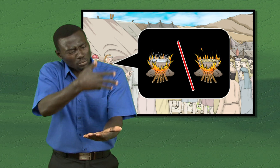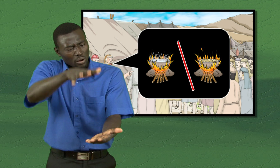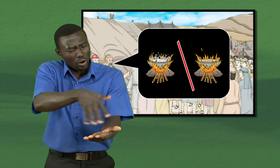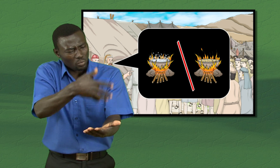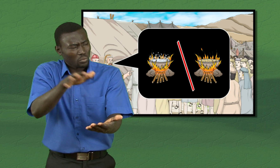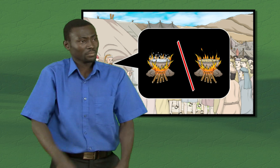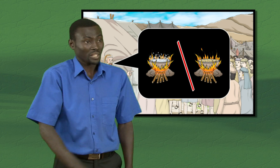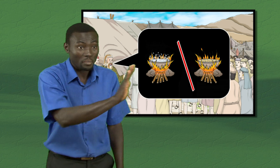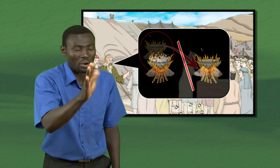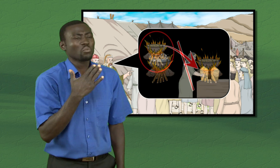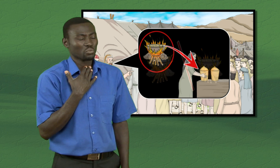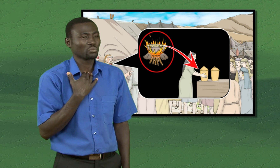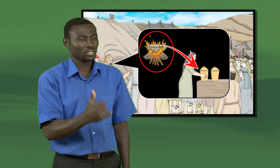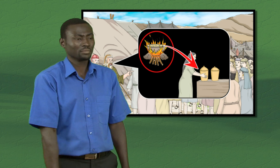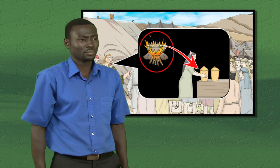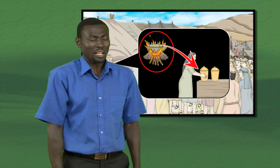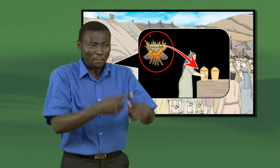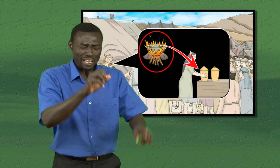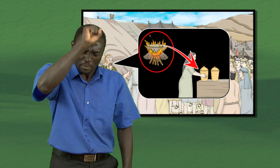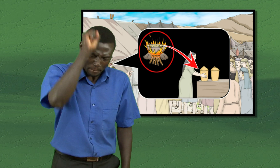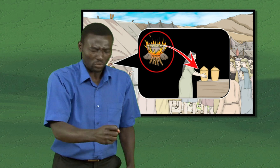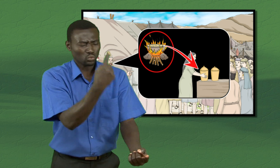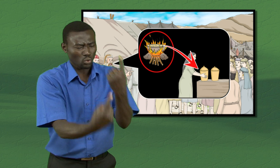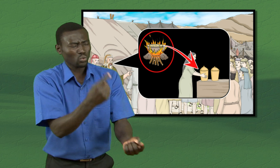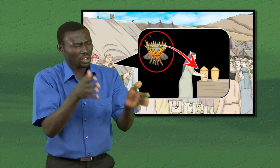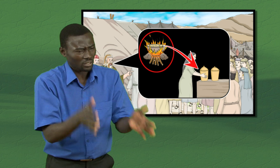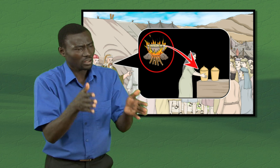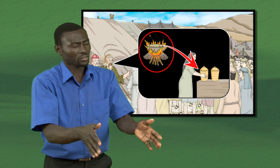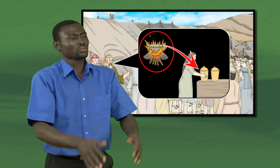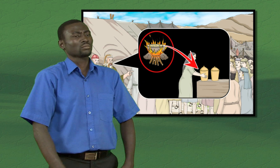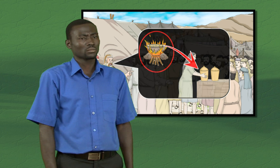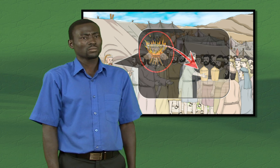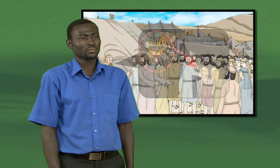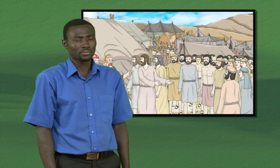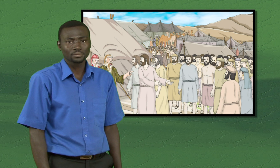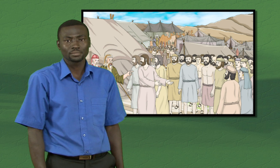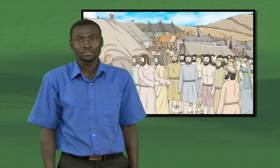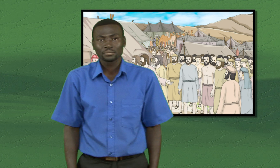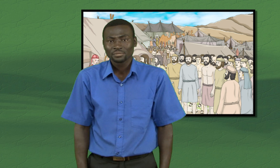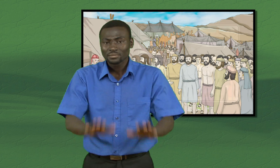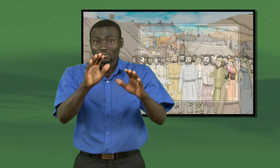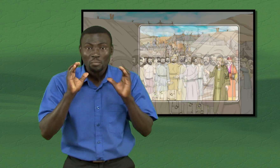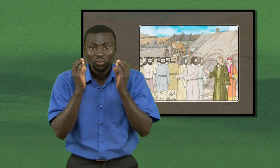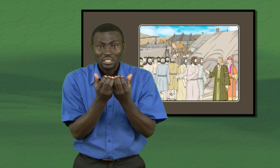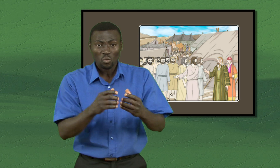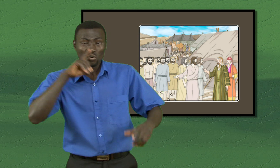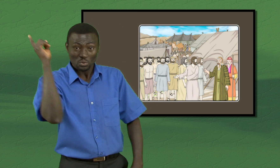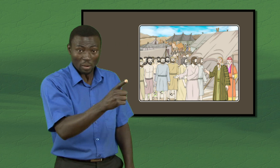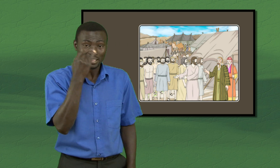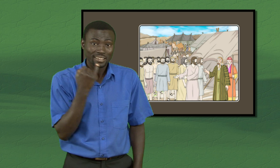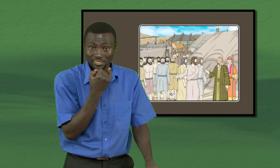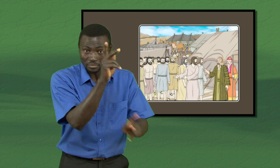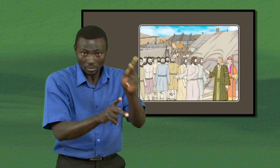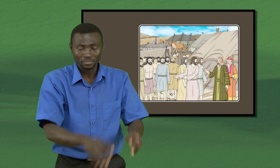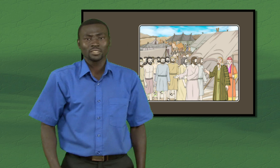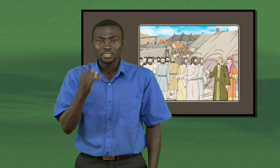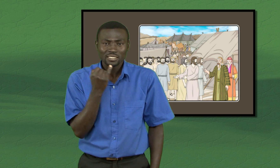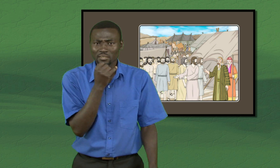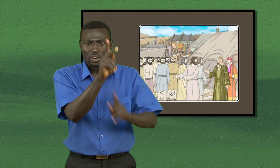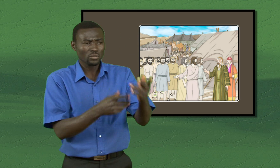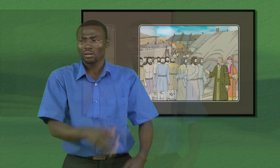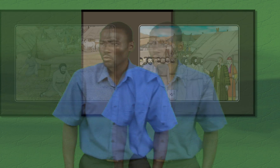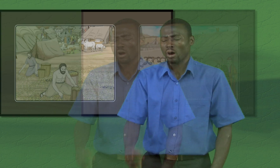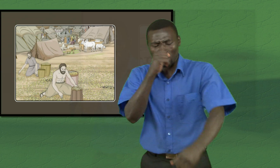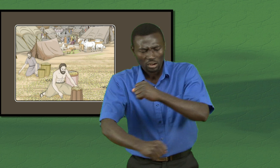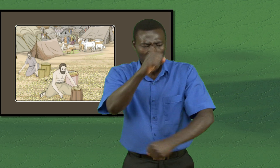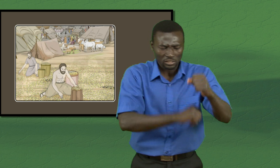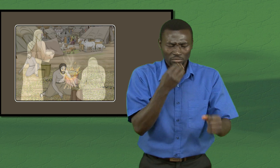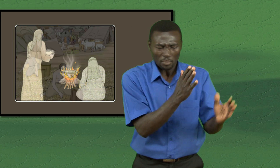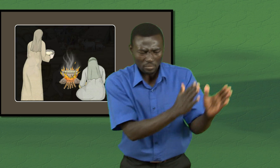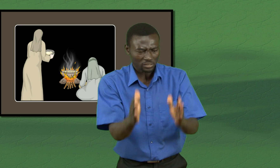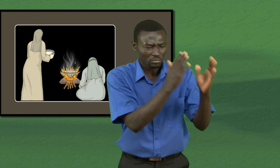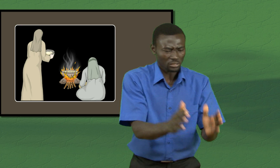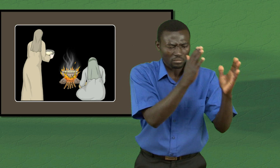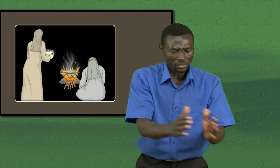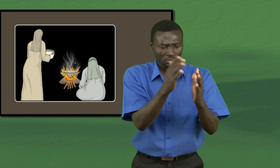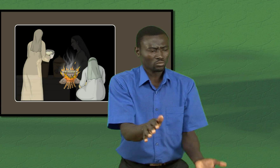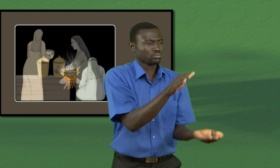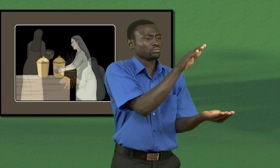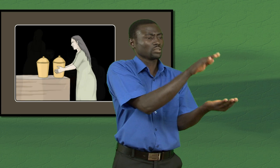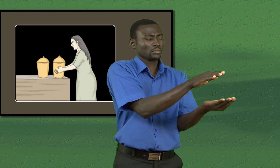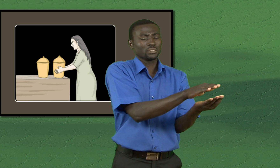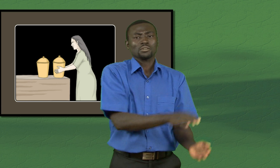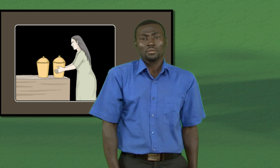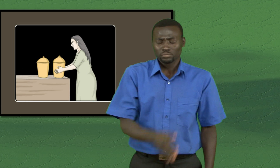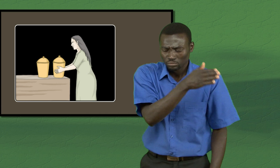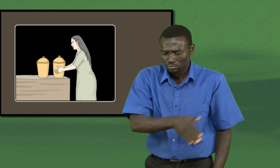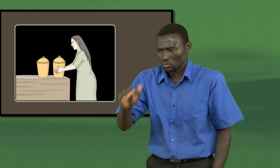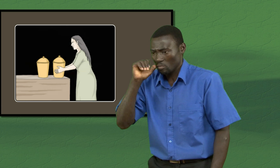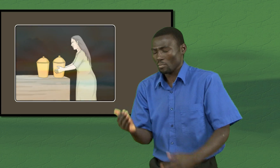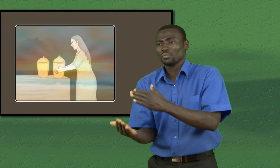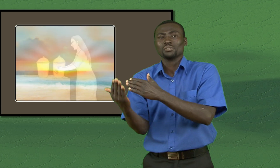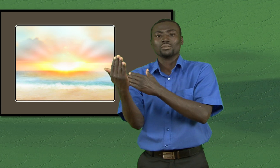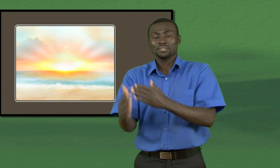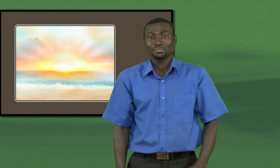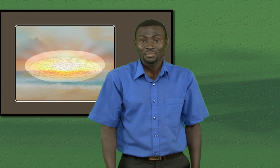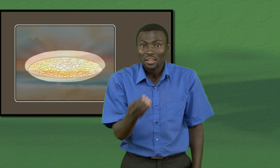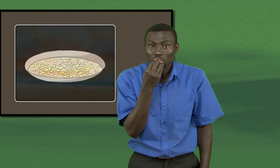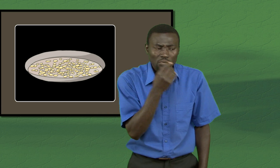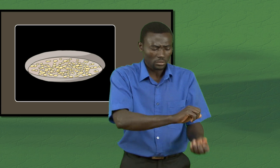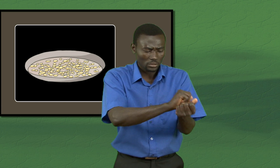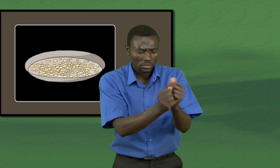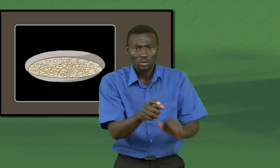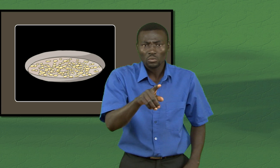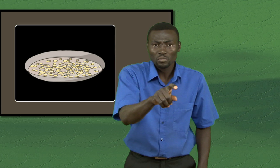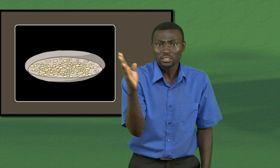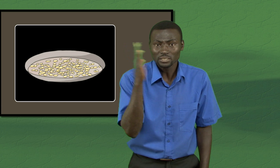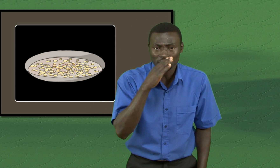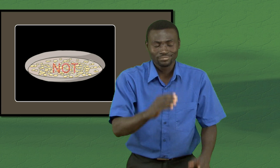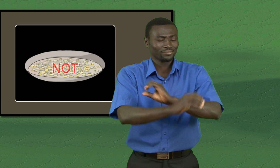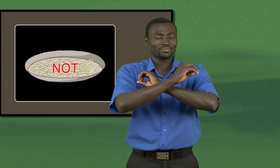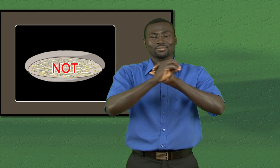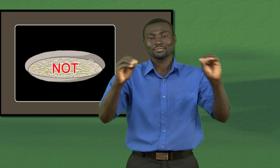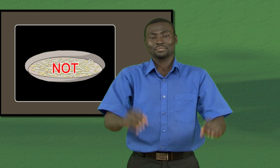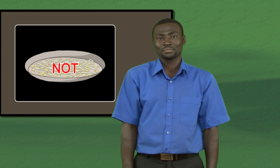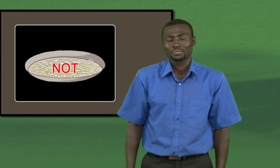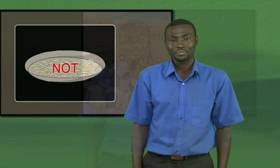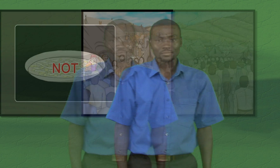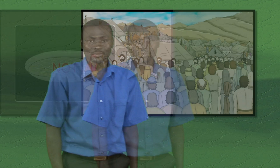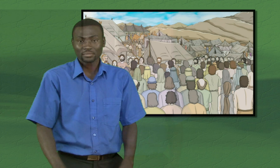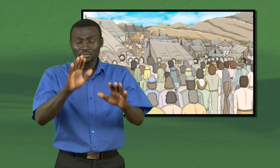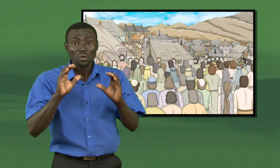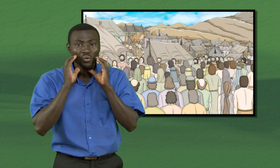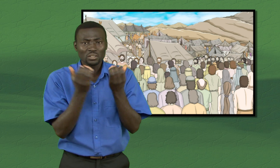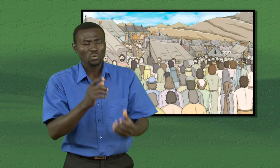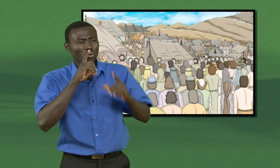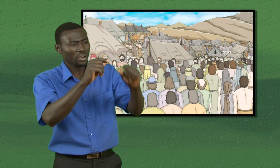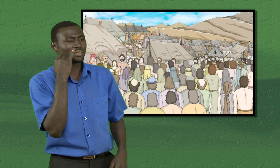Then set aside whatever remains and keep it until morning.’” So they set it aside until morning as Moses had commanded, and it did not smell or contain any maggots.